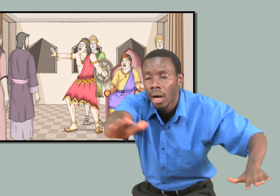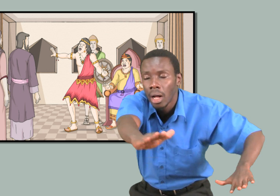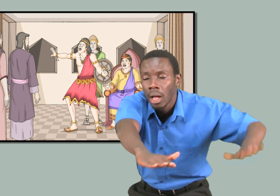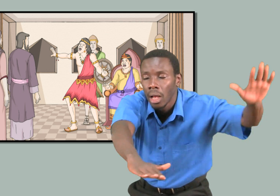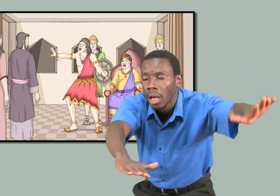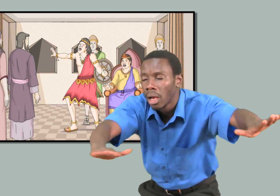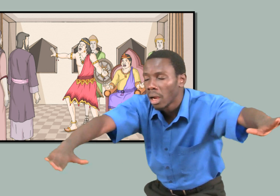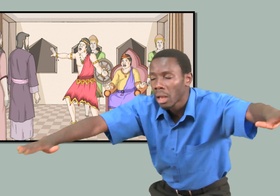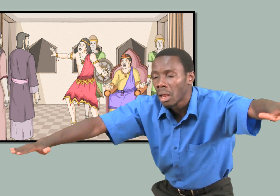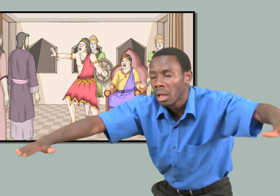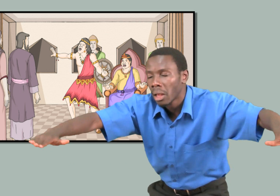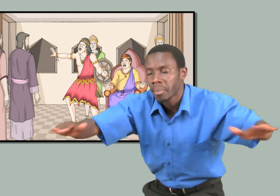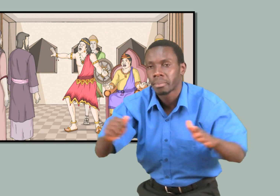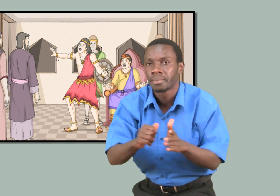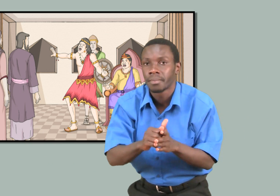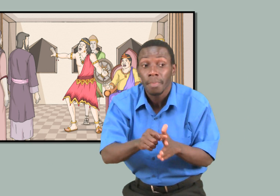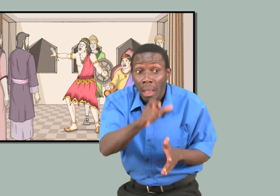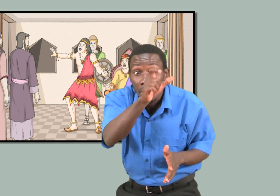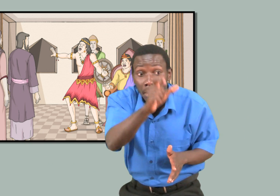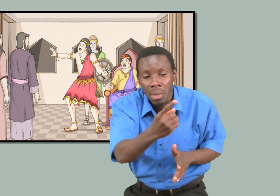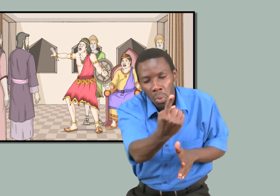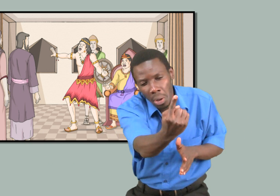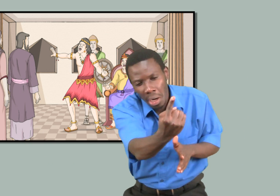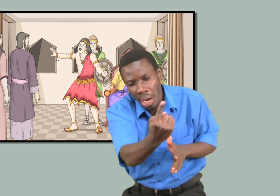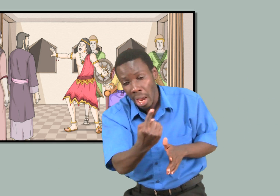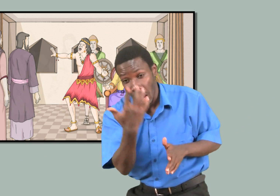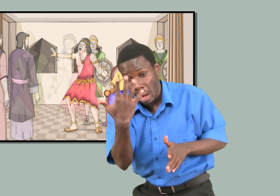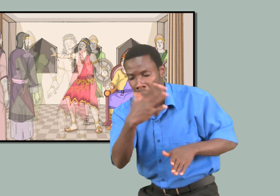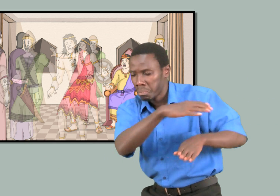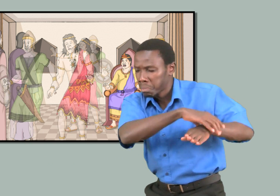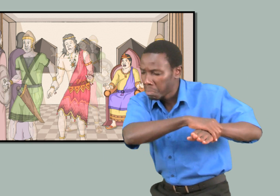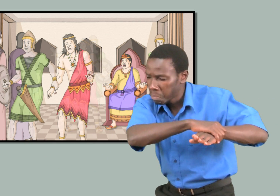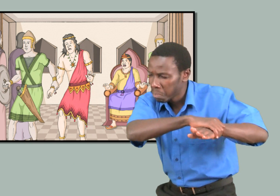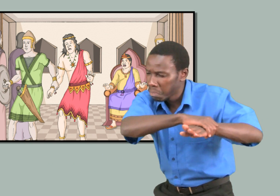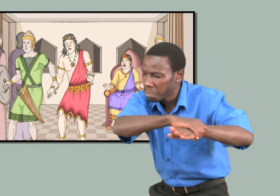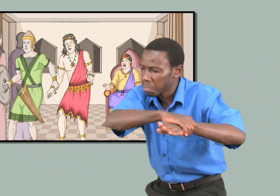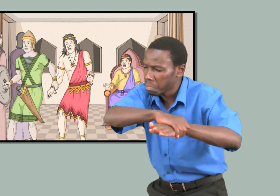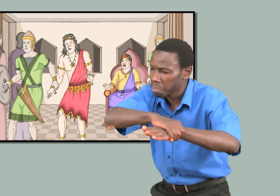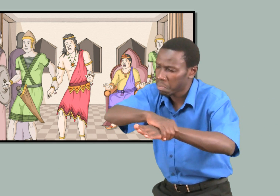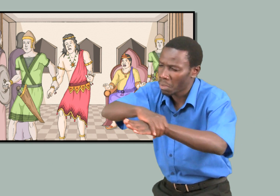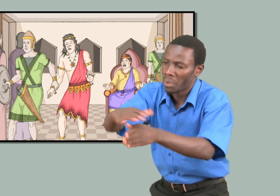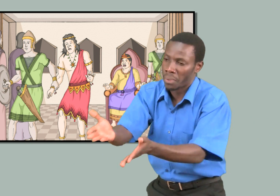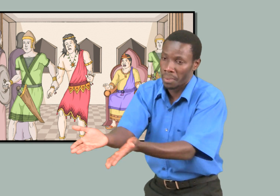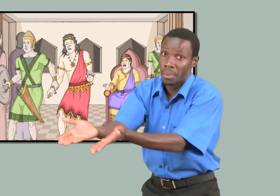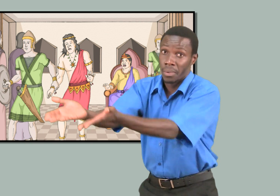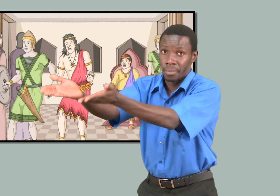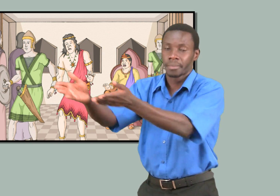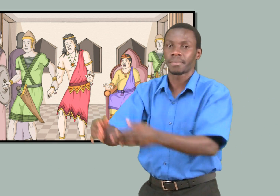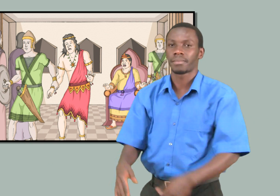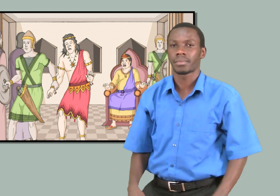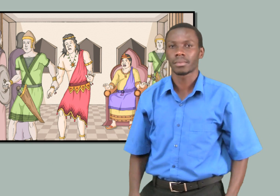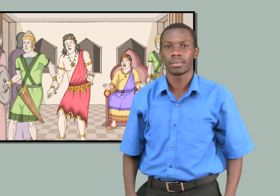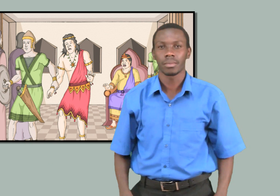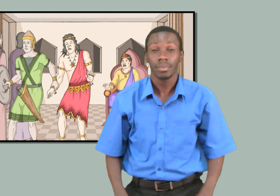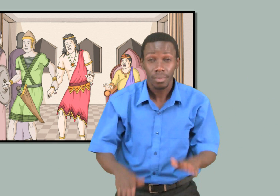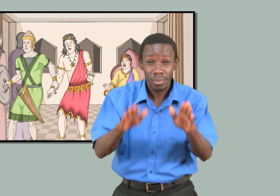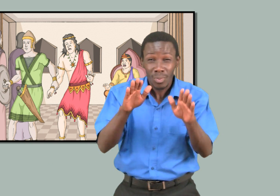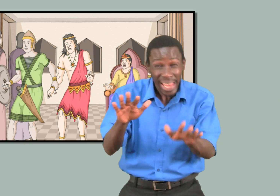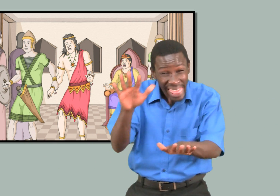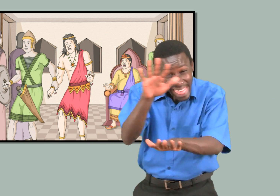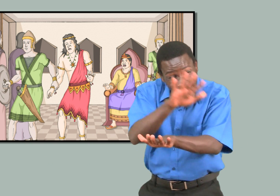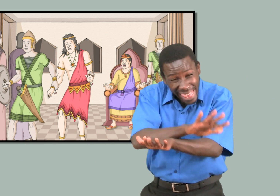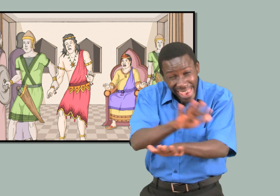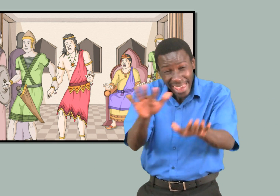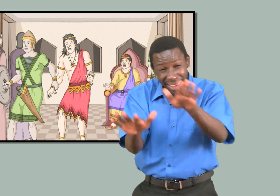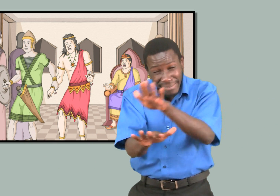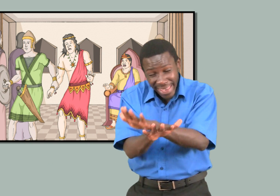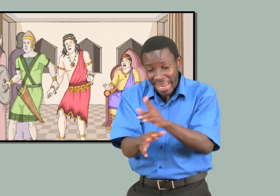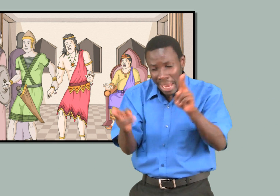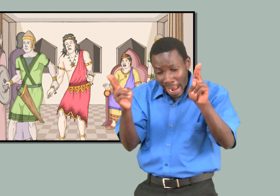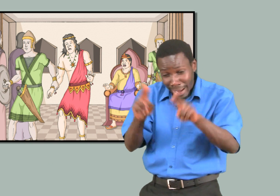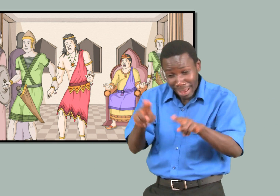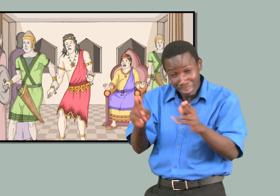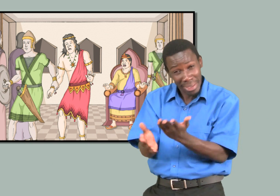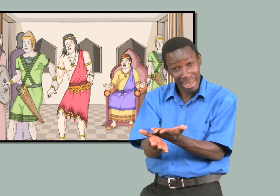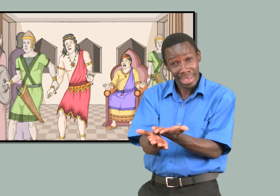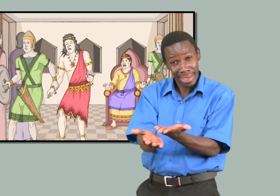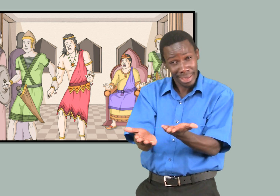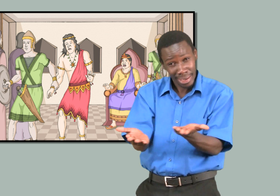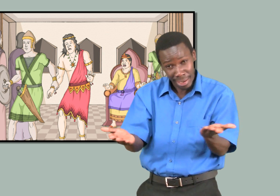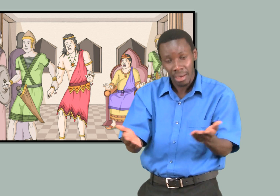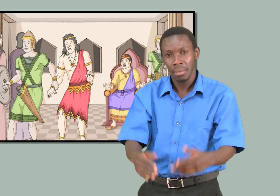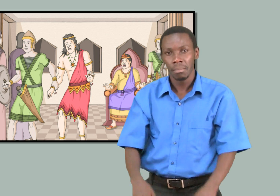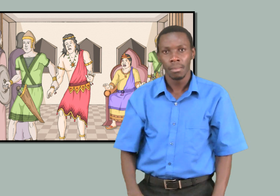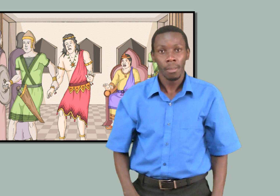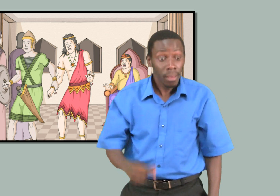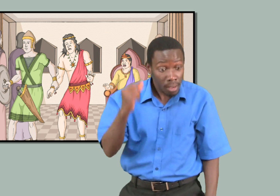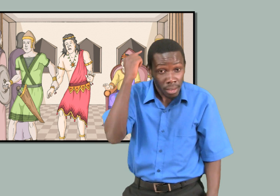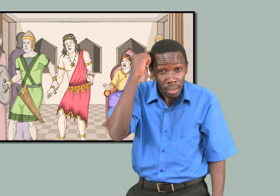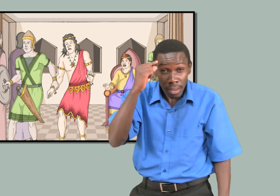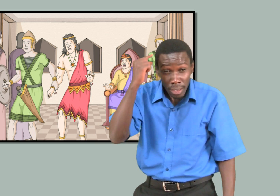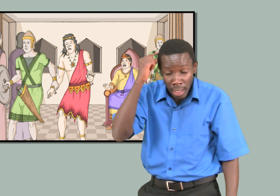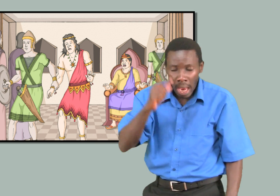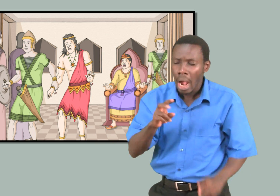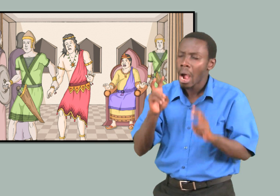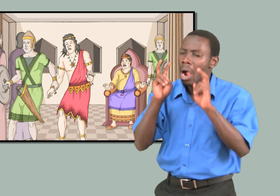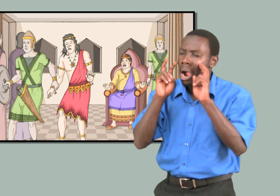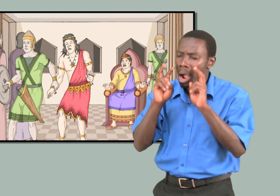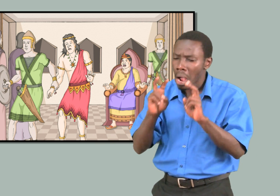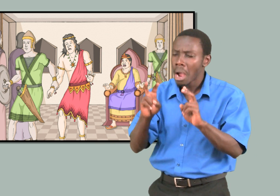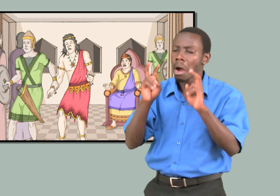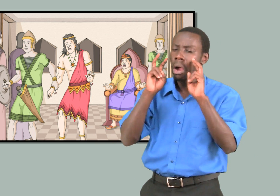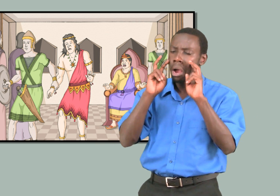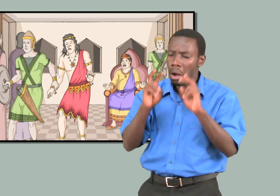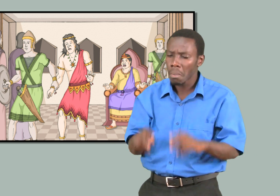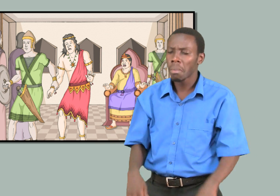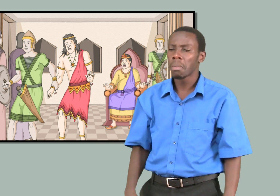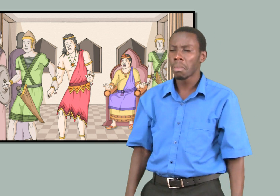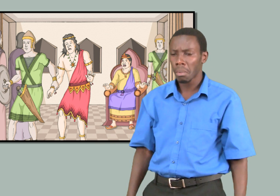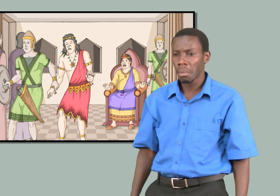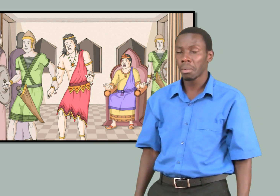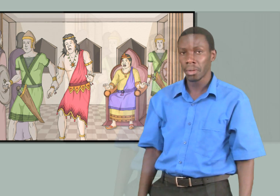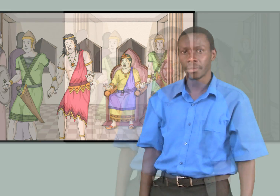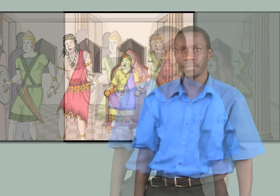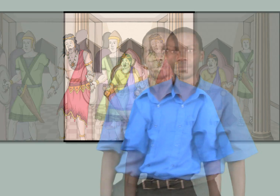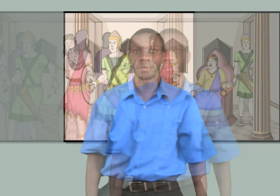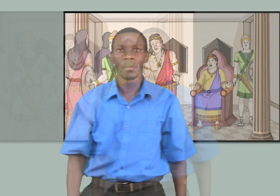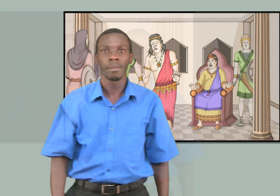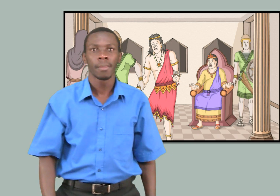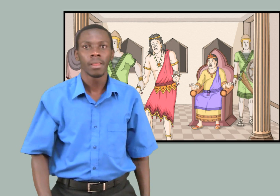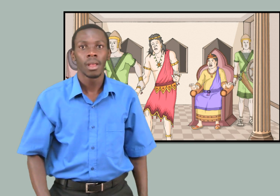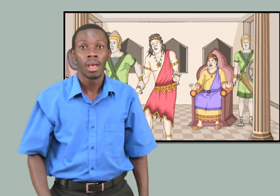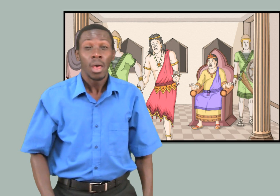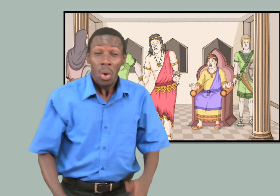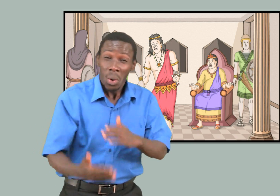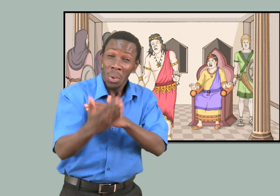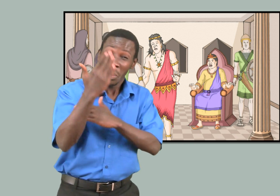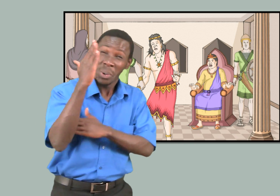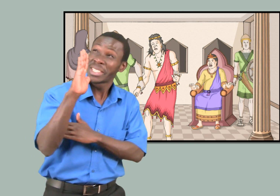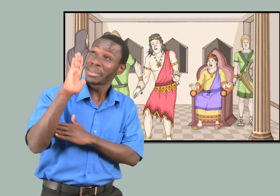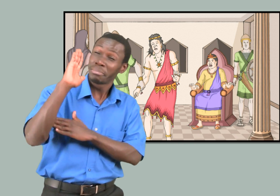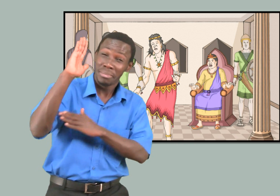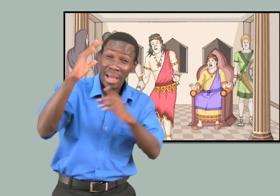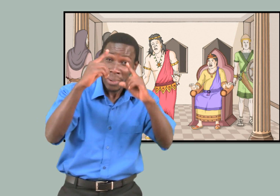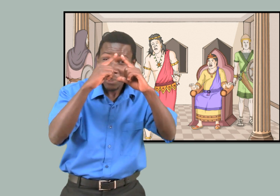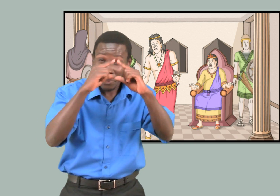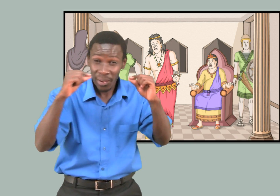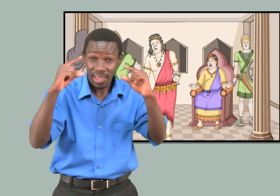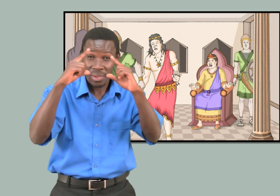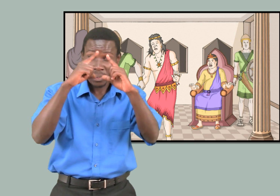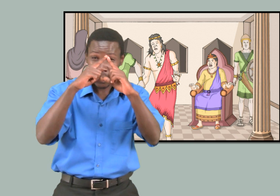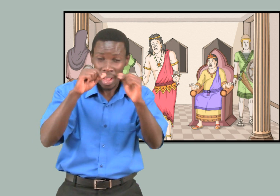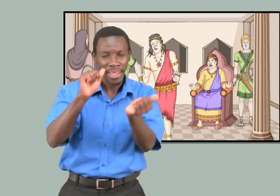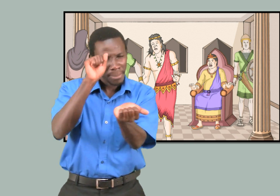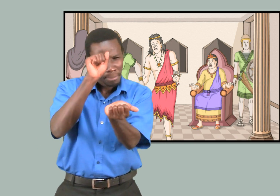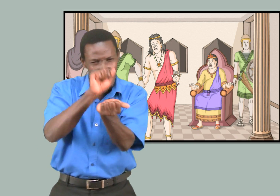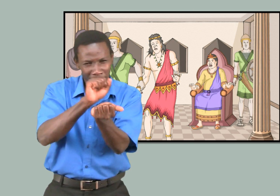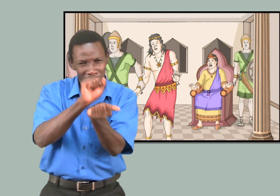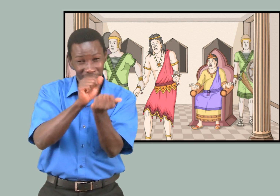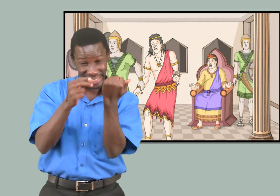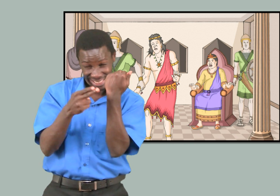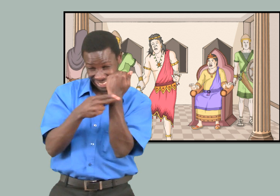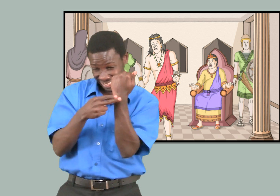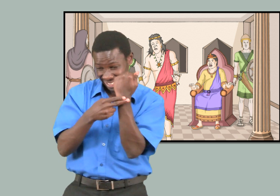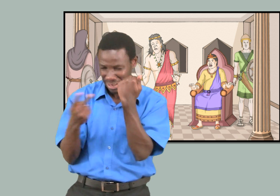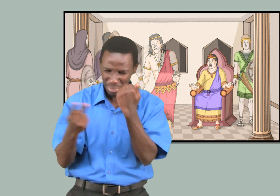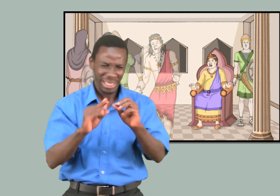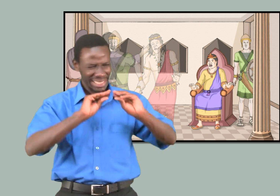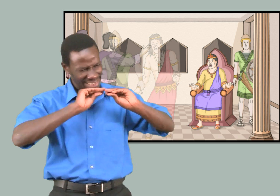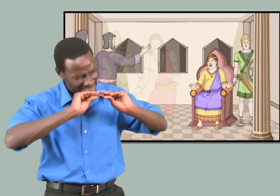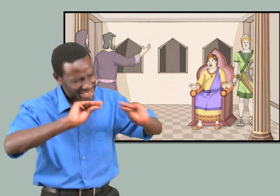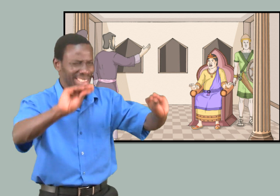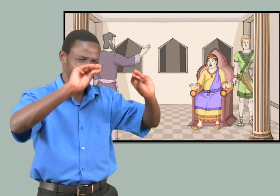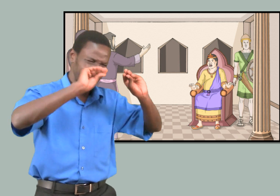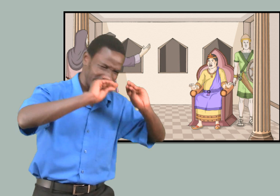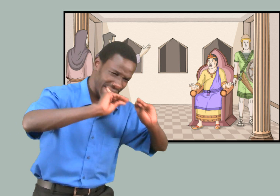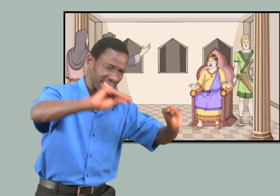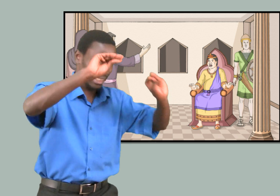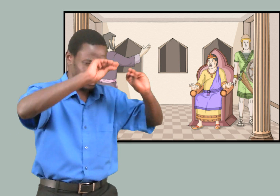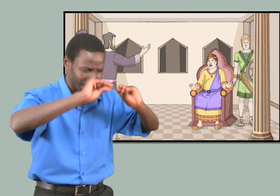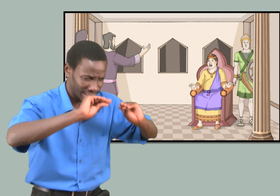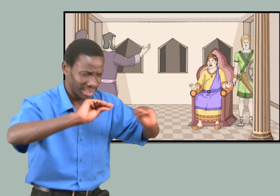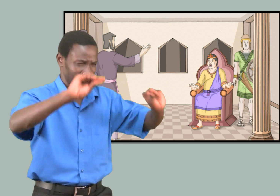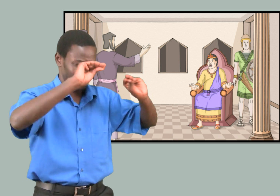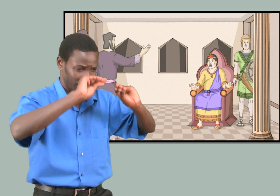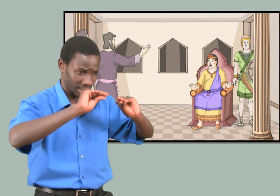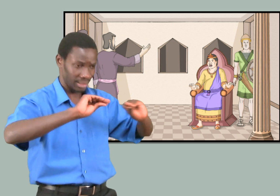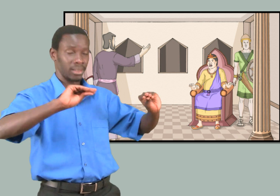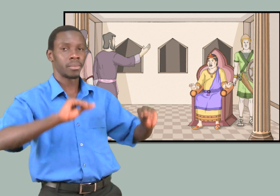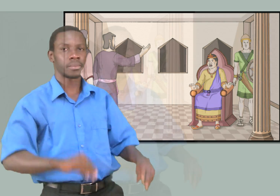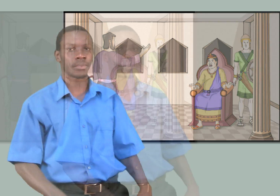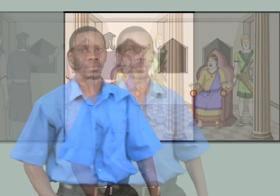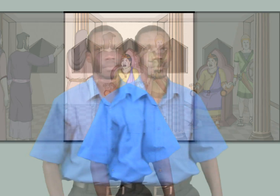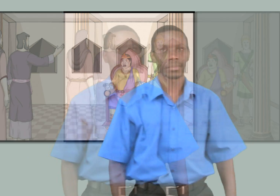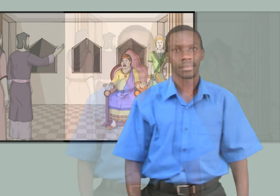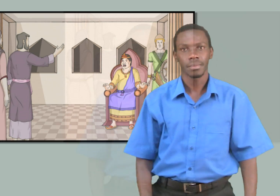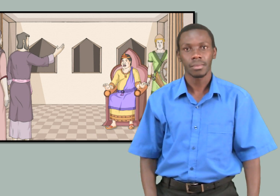Immediately mist and darkness came over him, and he groped about, seeking someone to lead him by the hand.